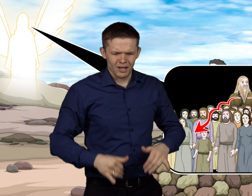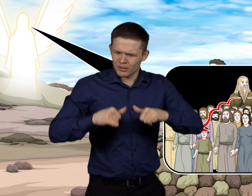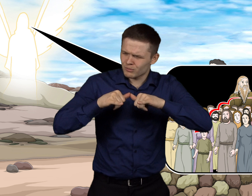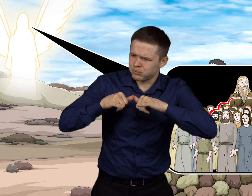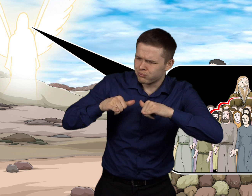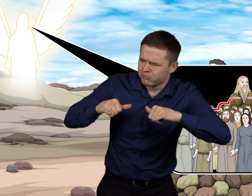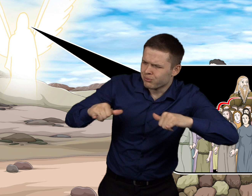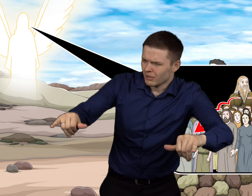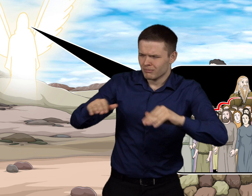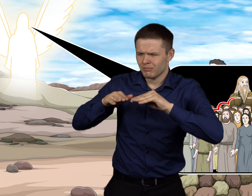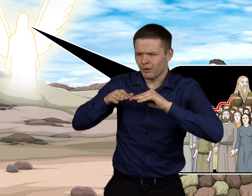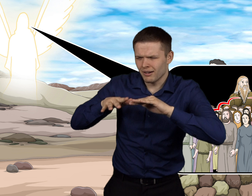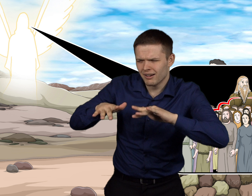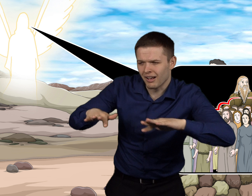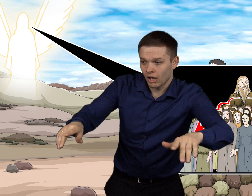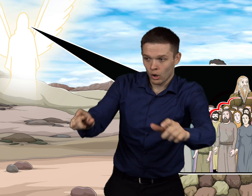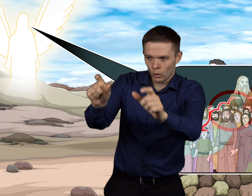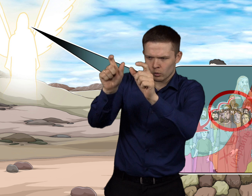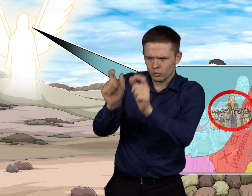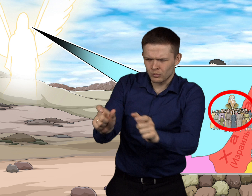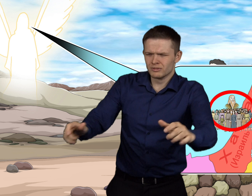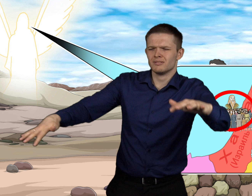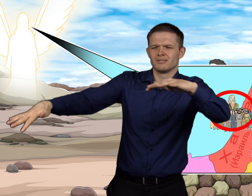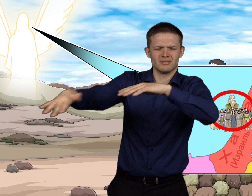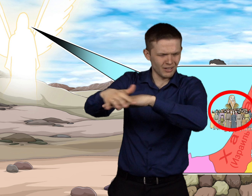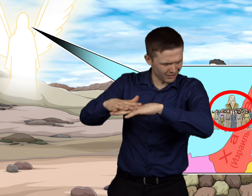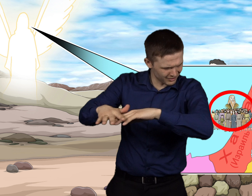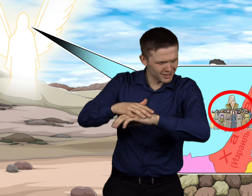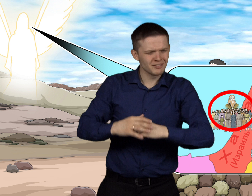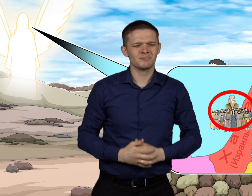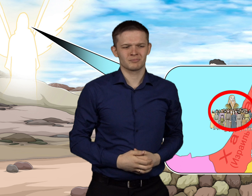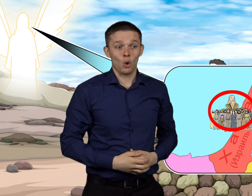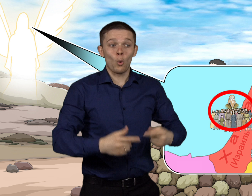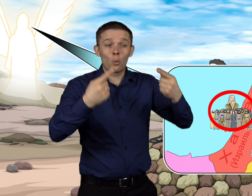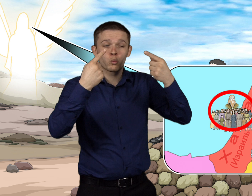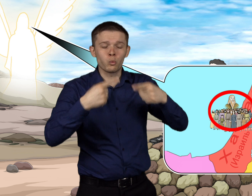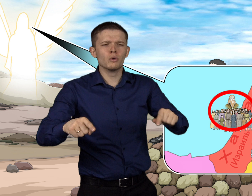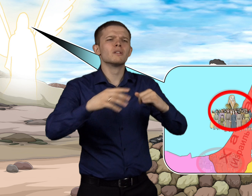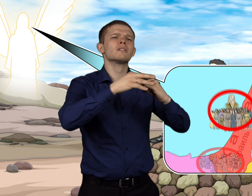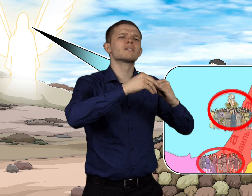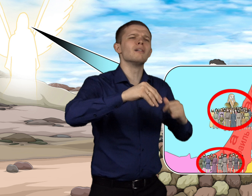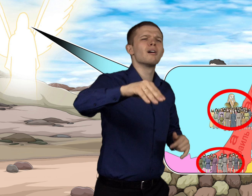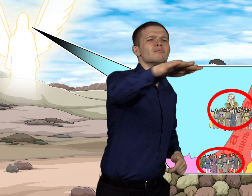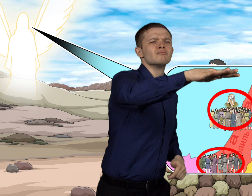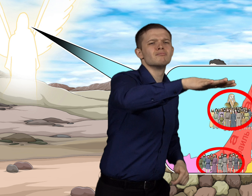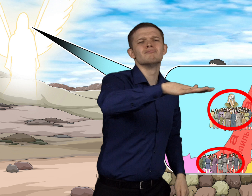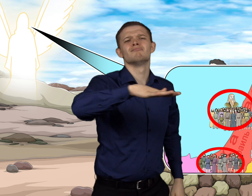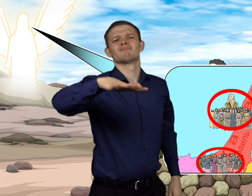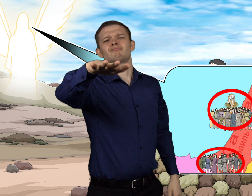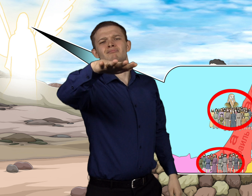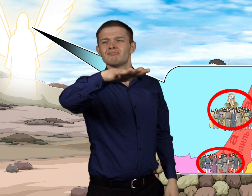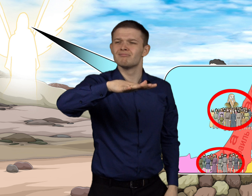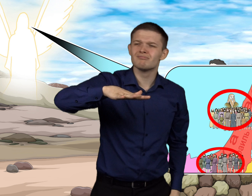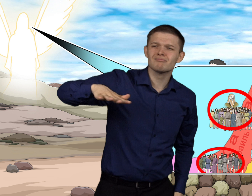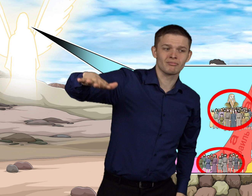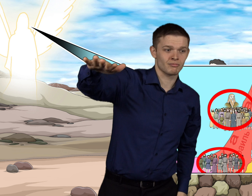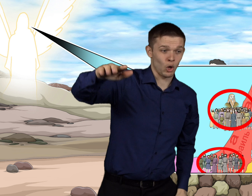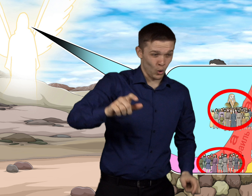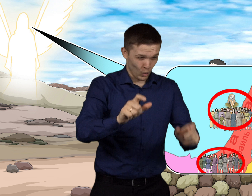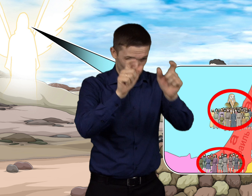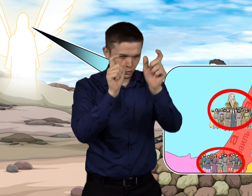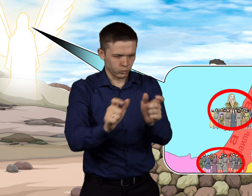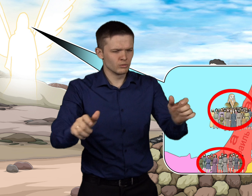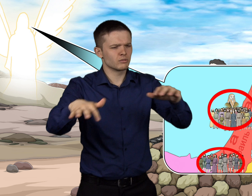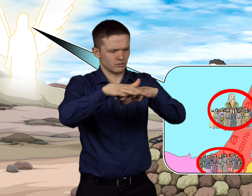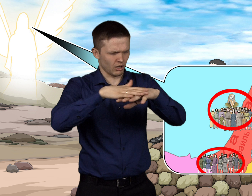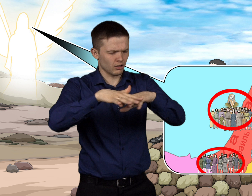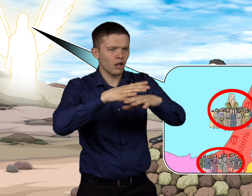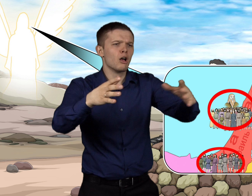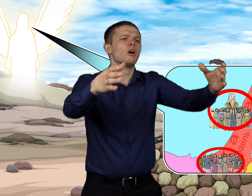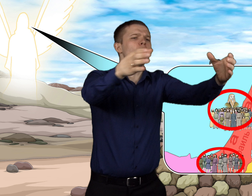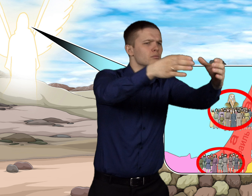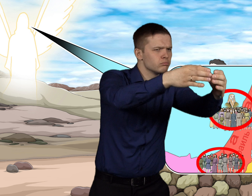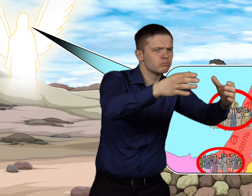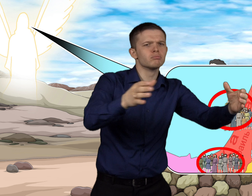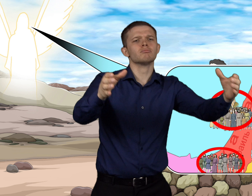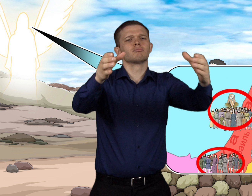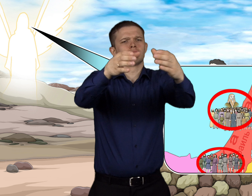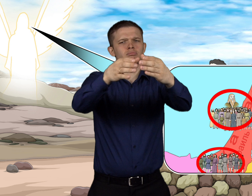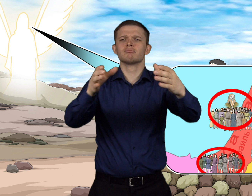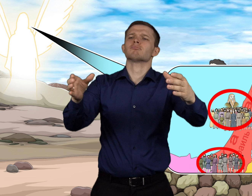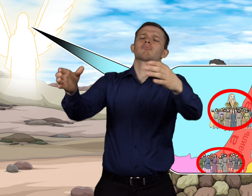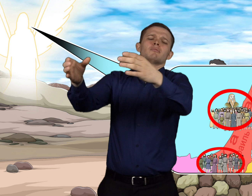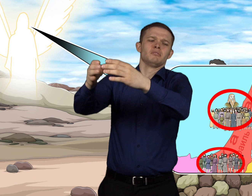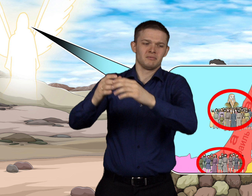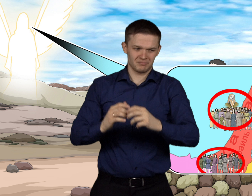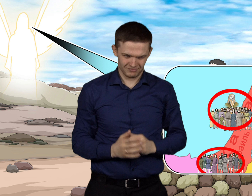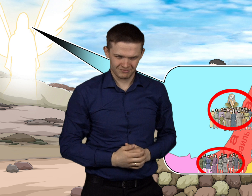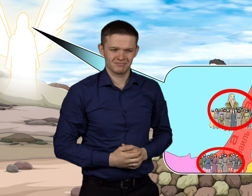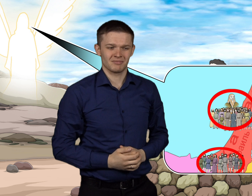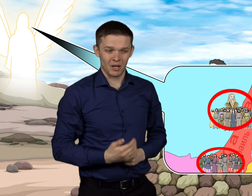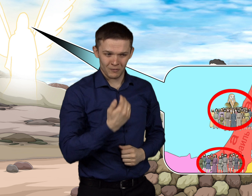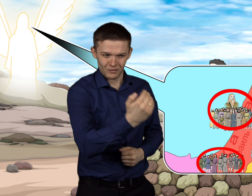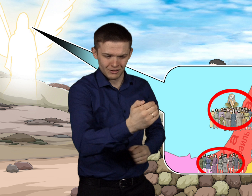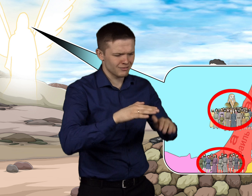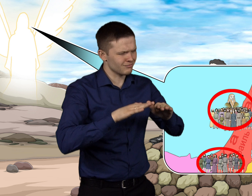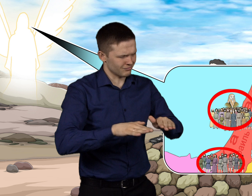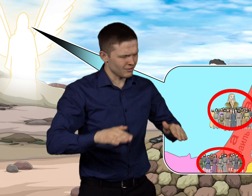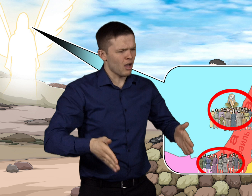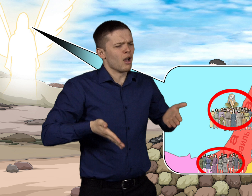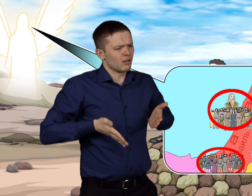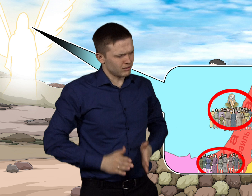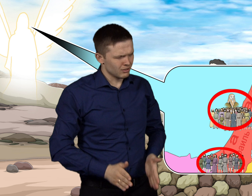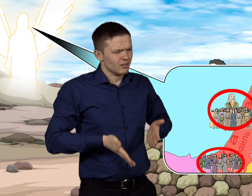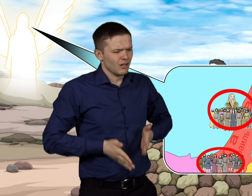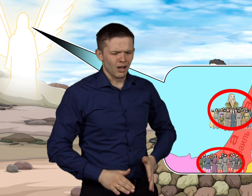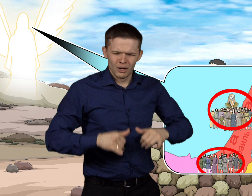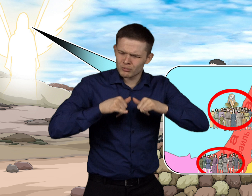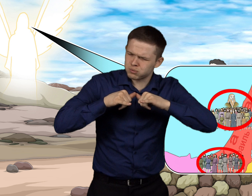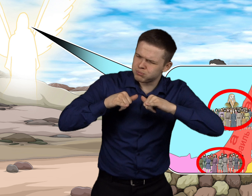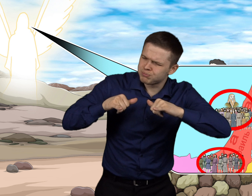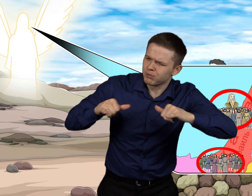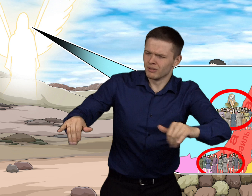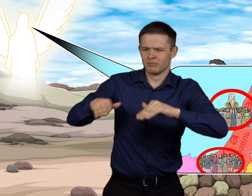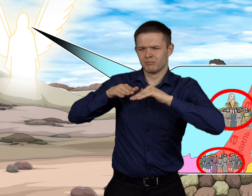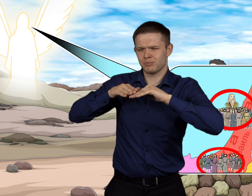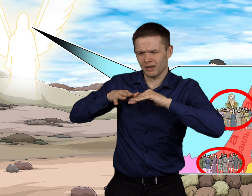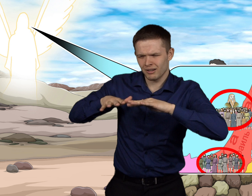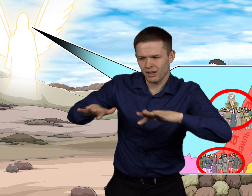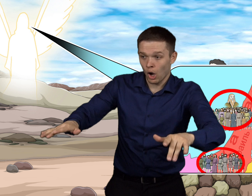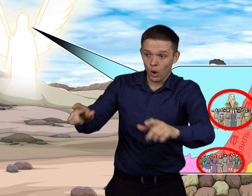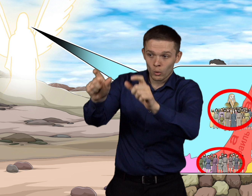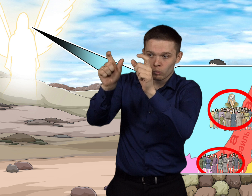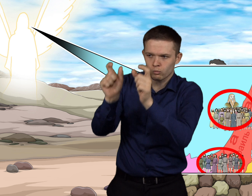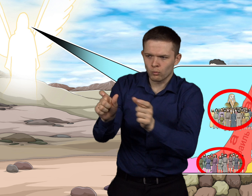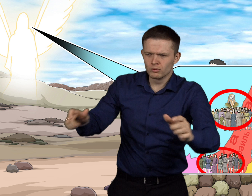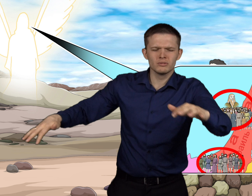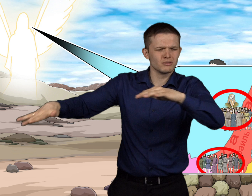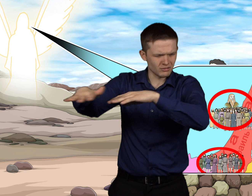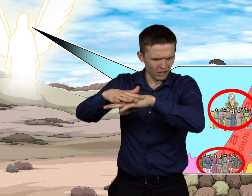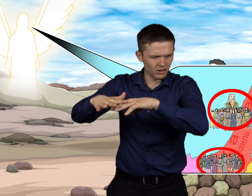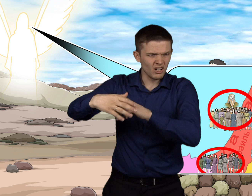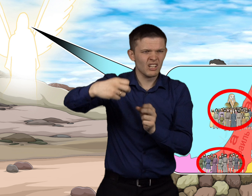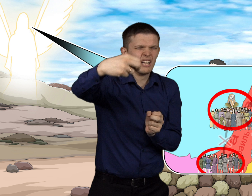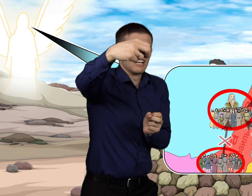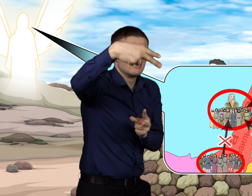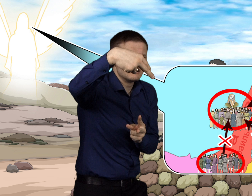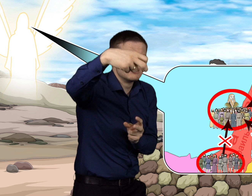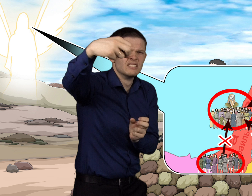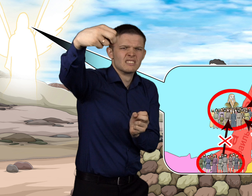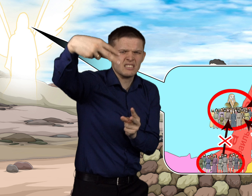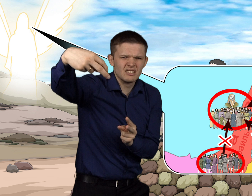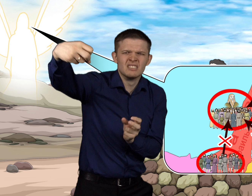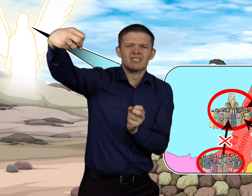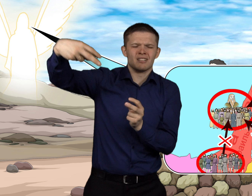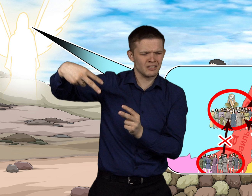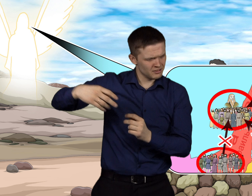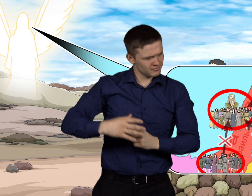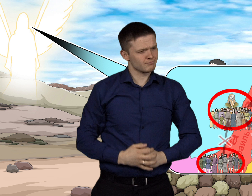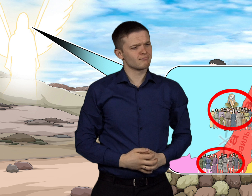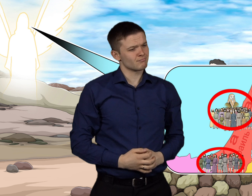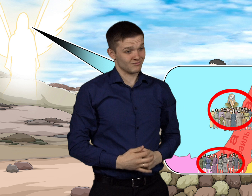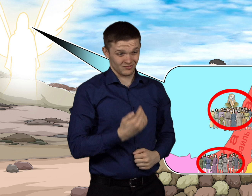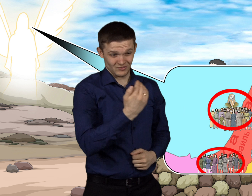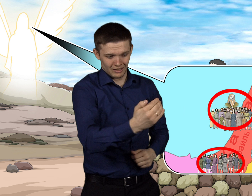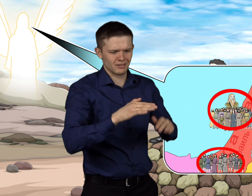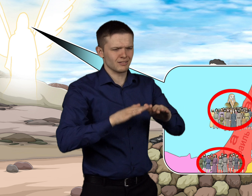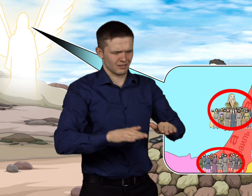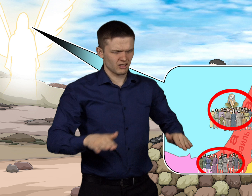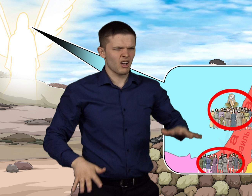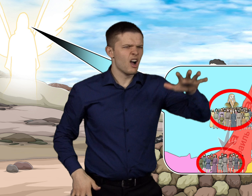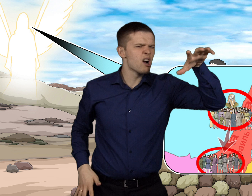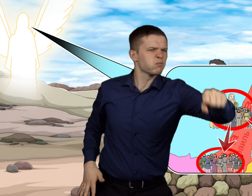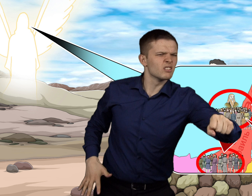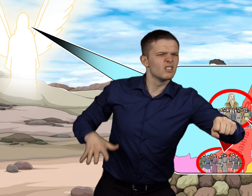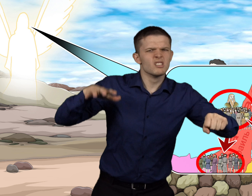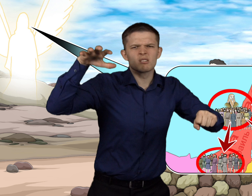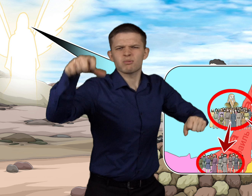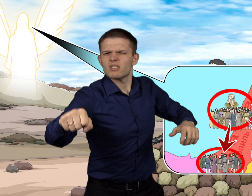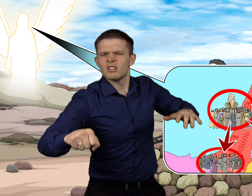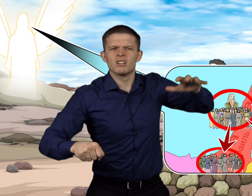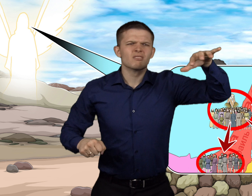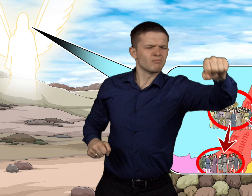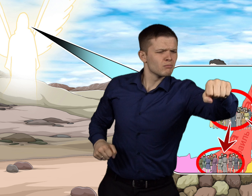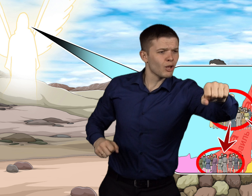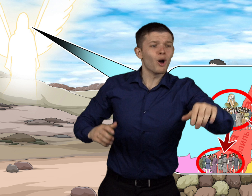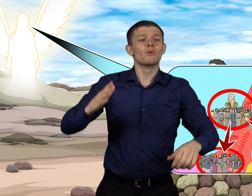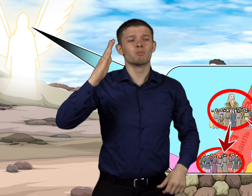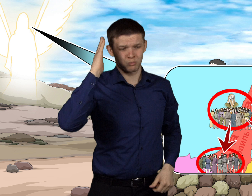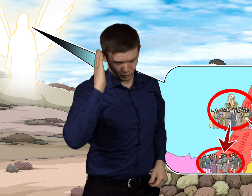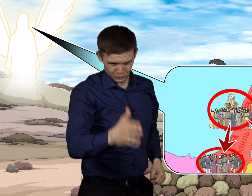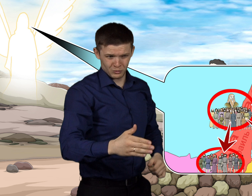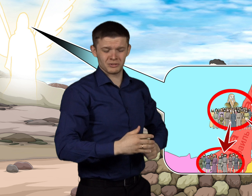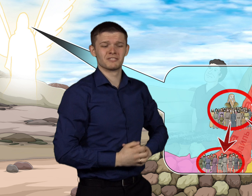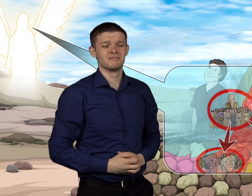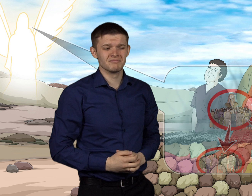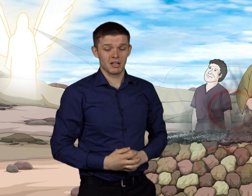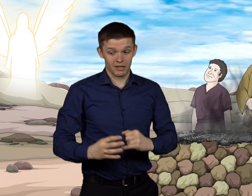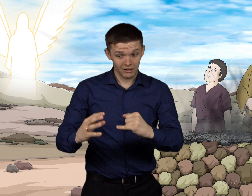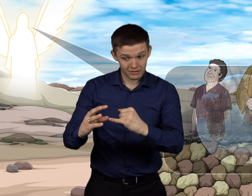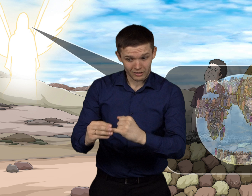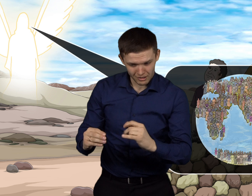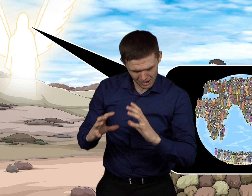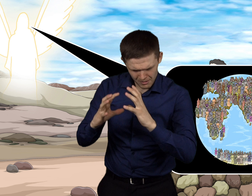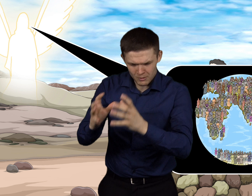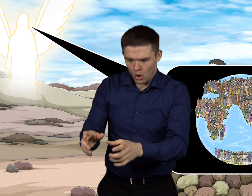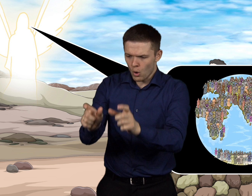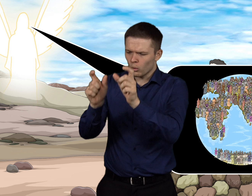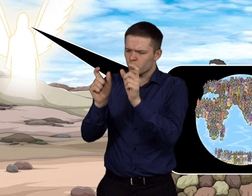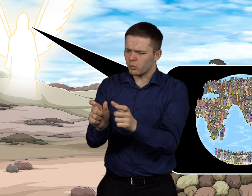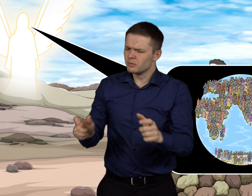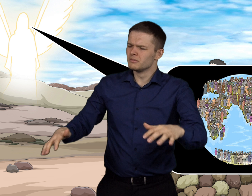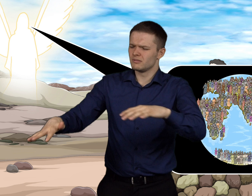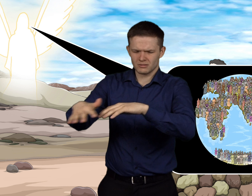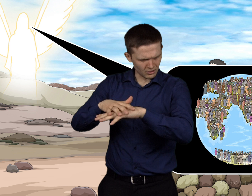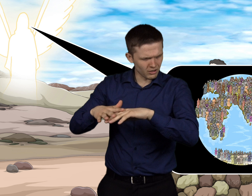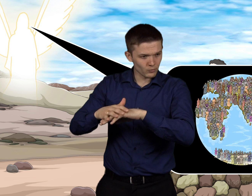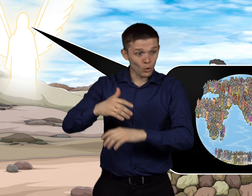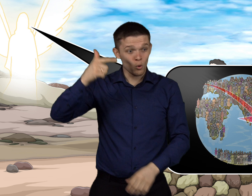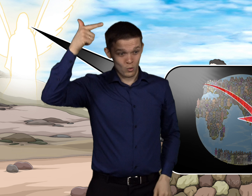Your descendants will possess the gates of their enemies.